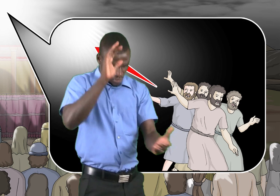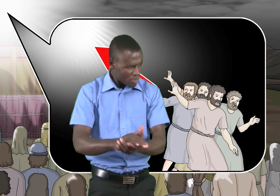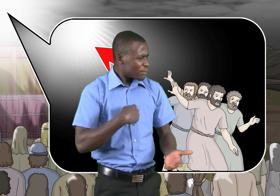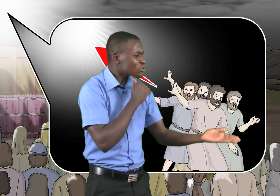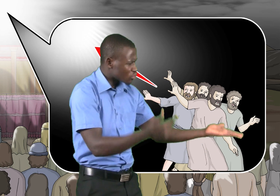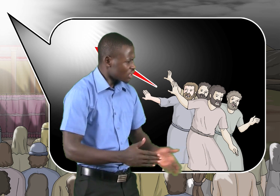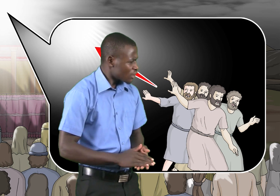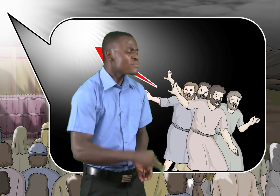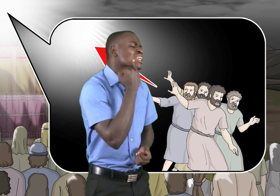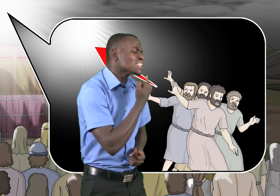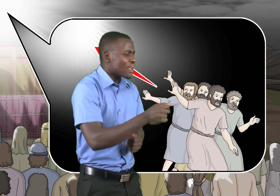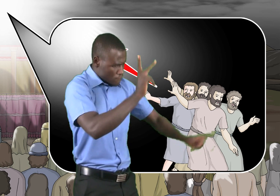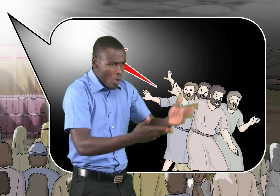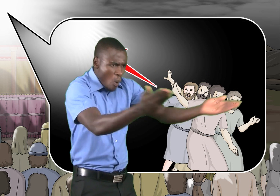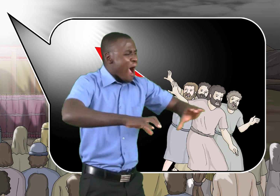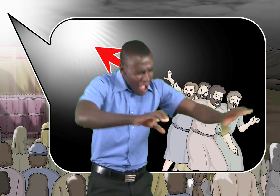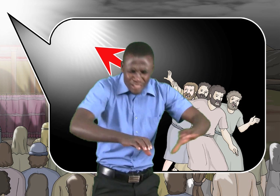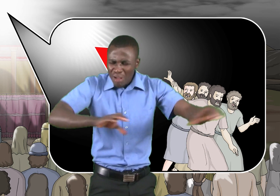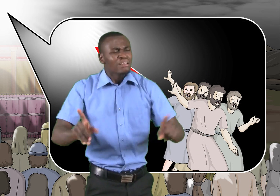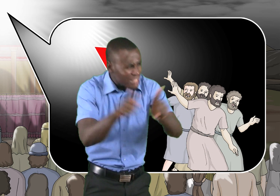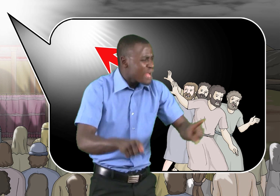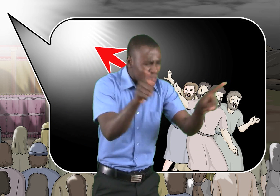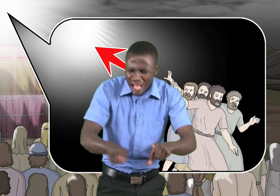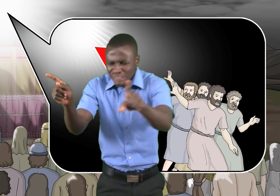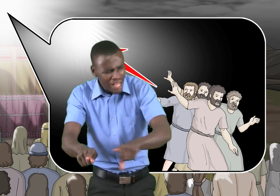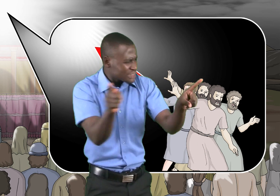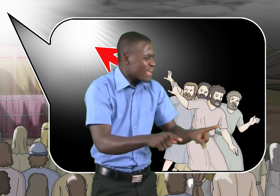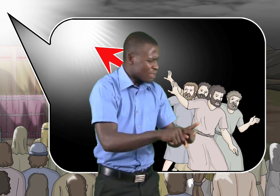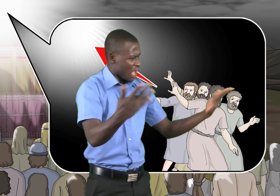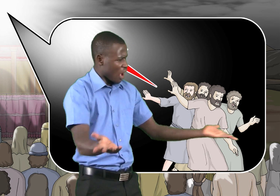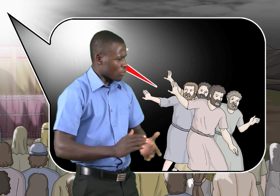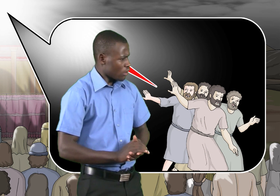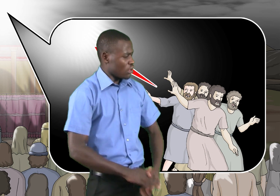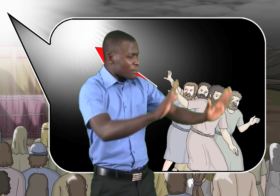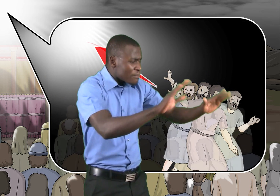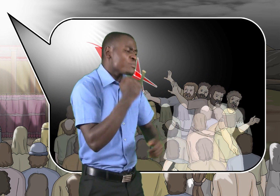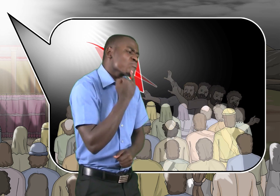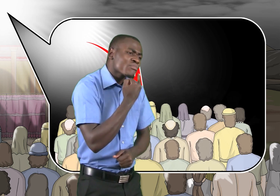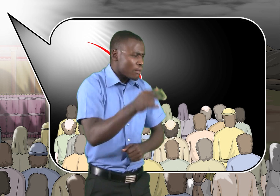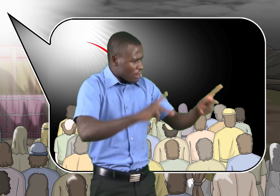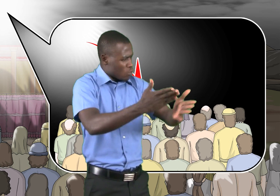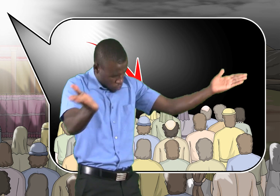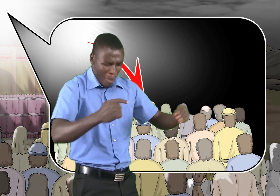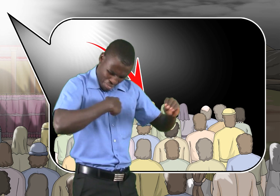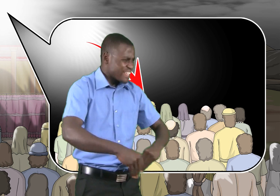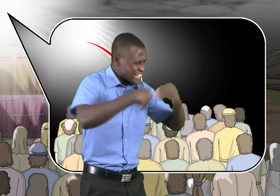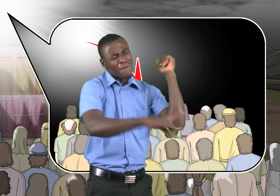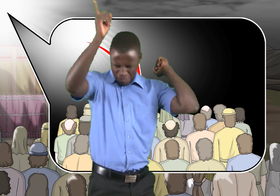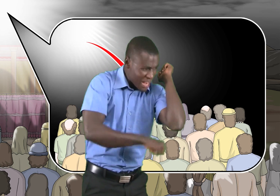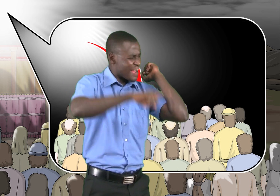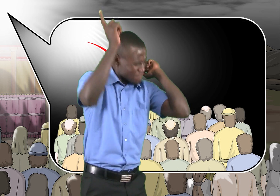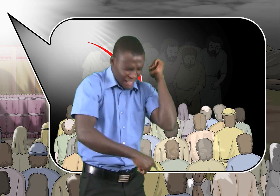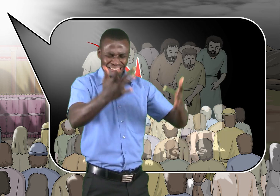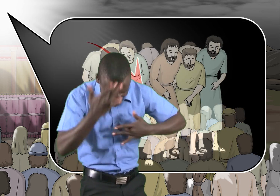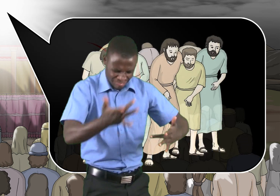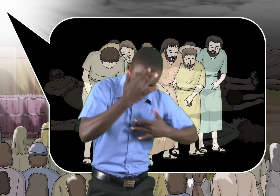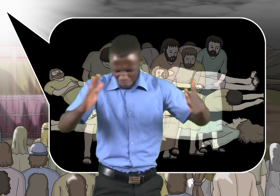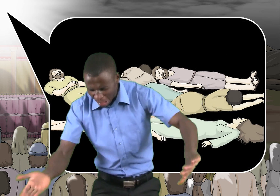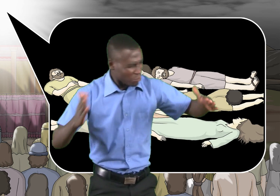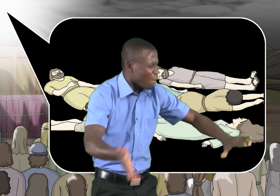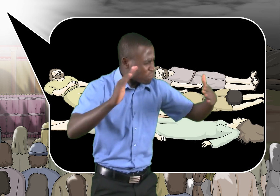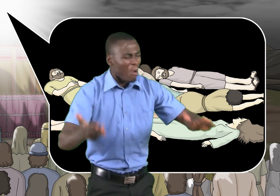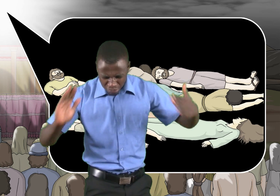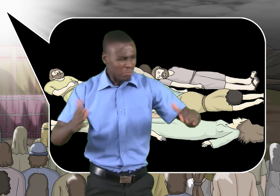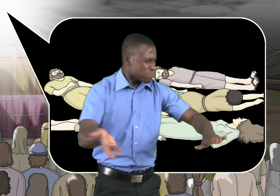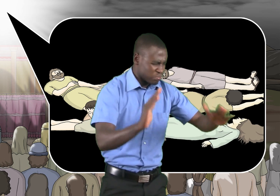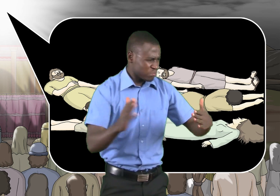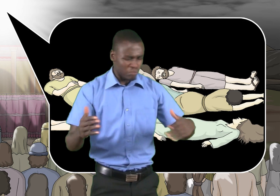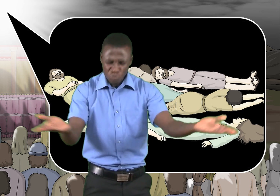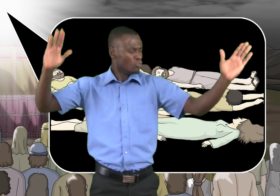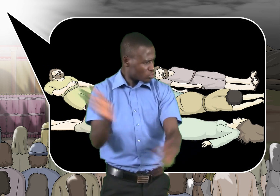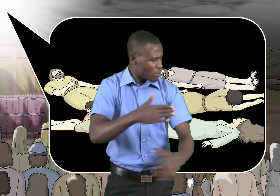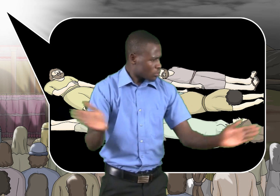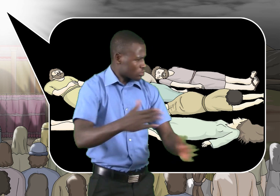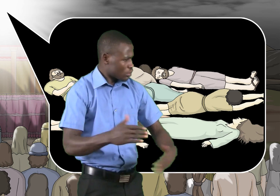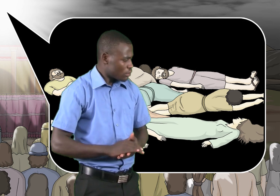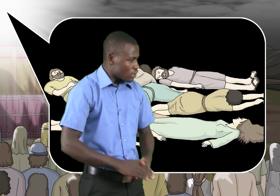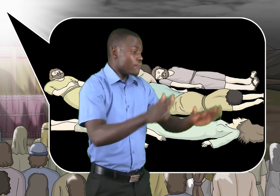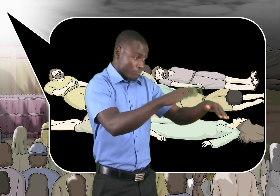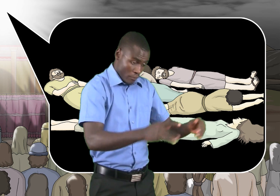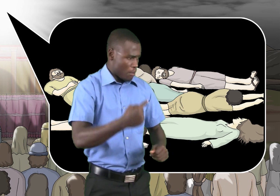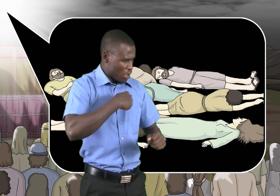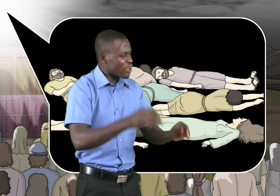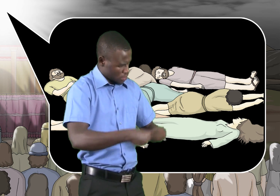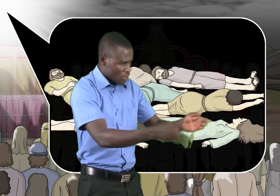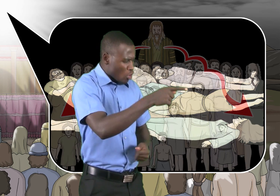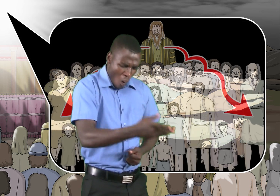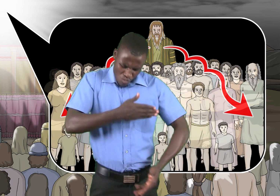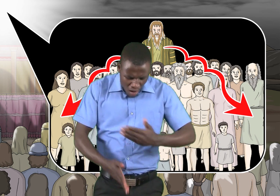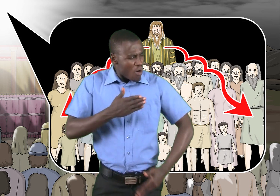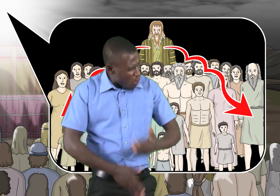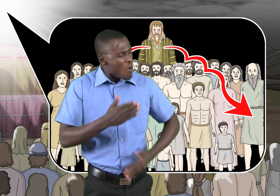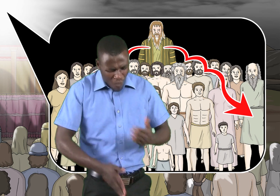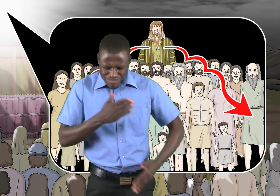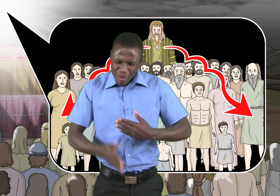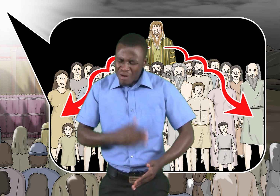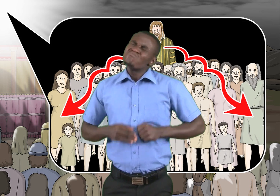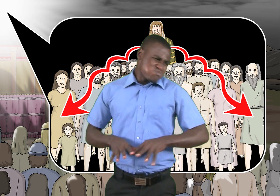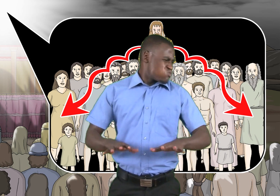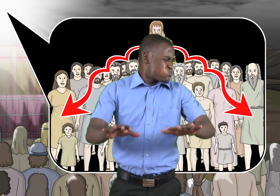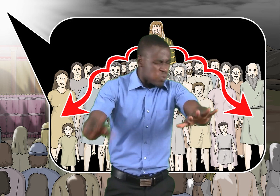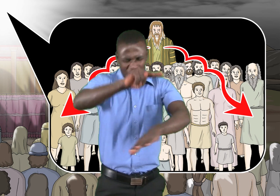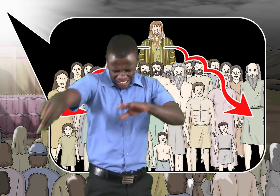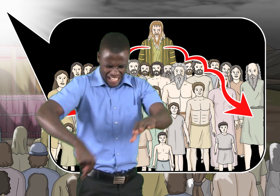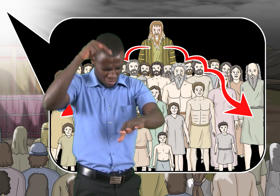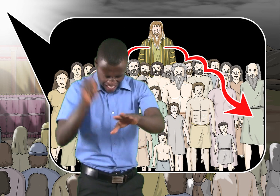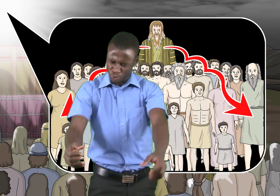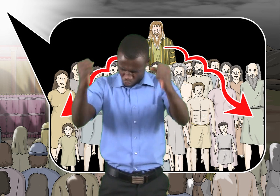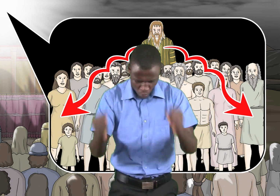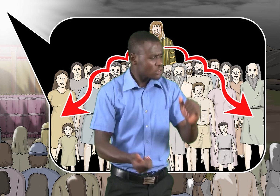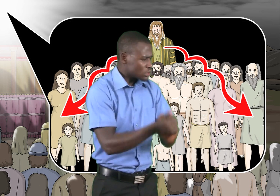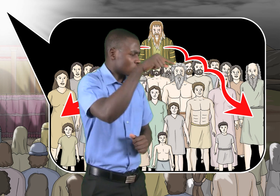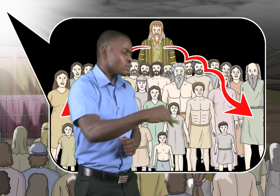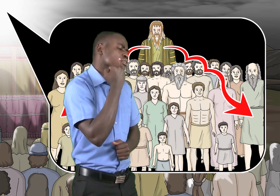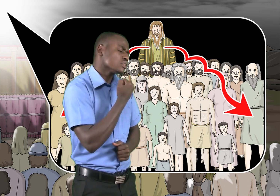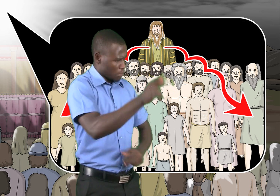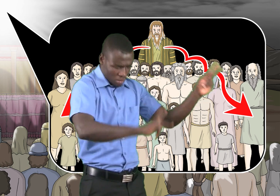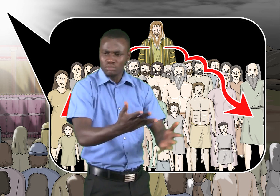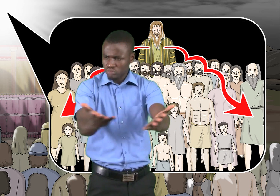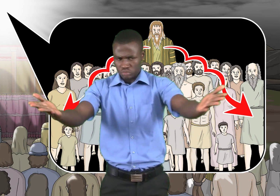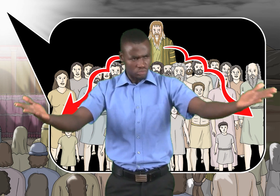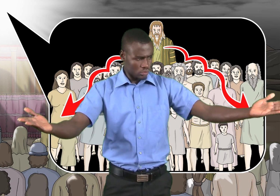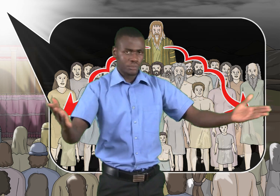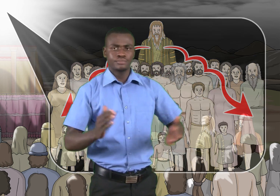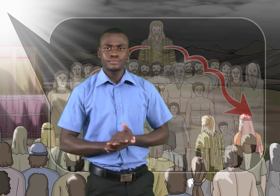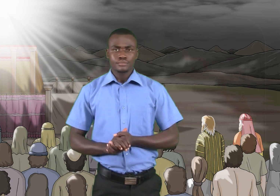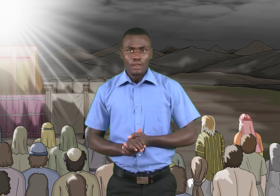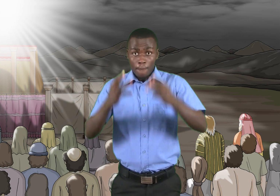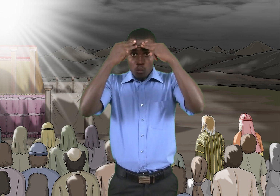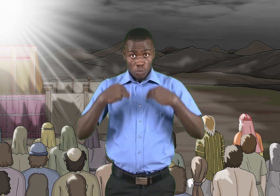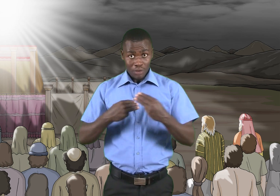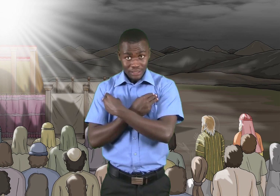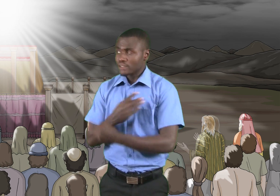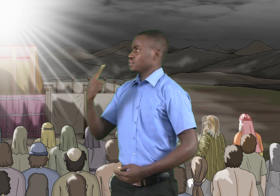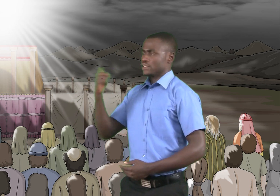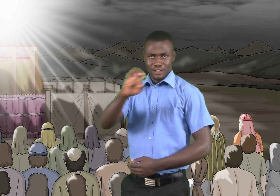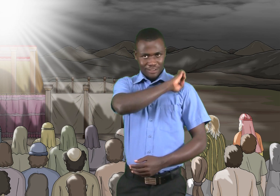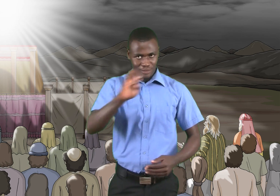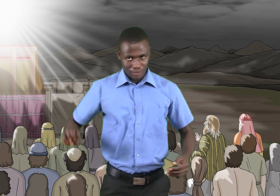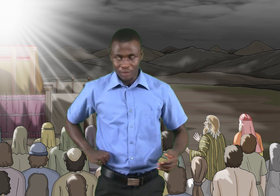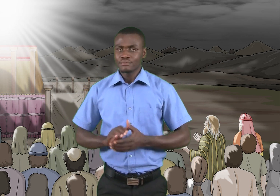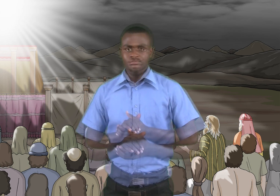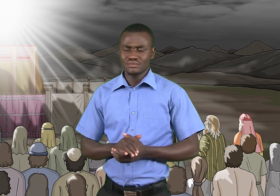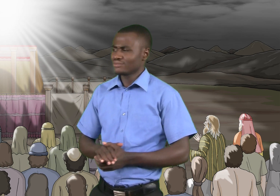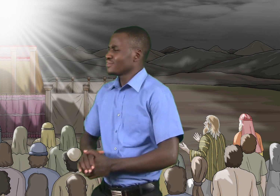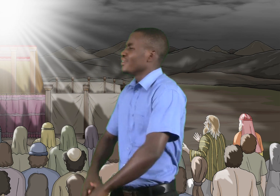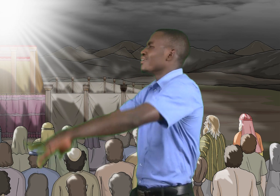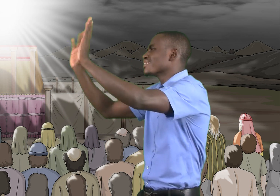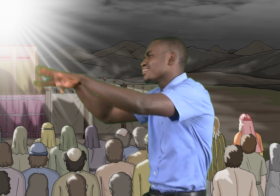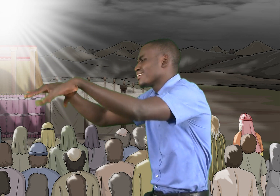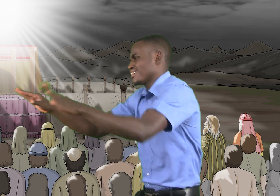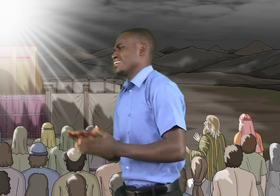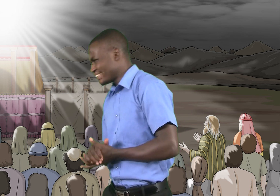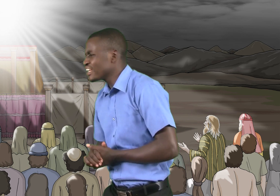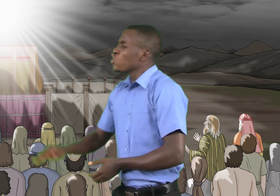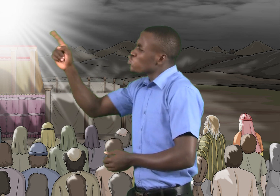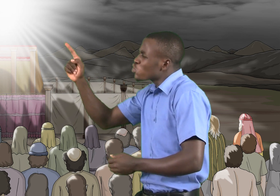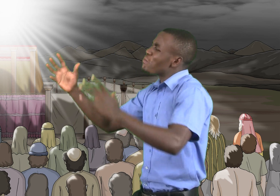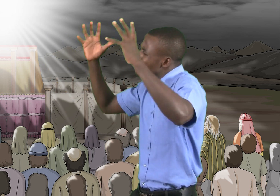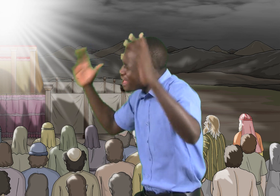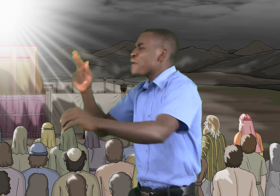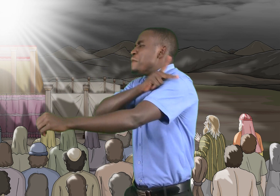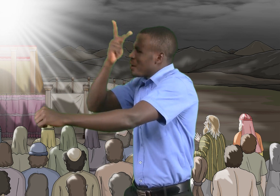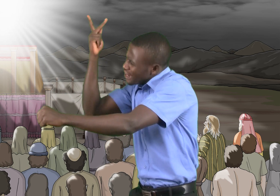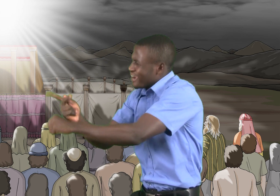I will strike them with a plague and destroy them—and I will make you into a nation greater and mightier than they are.”